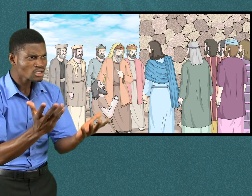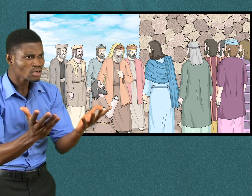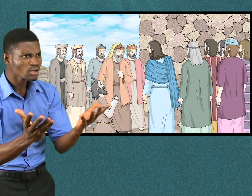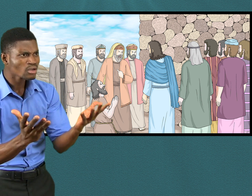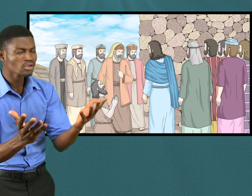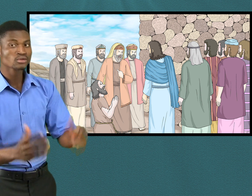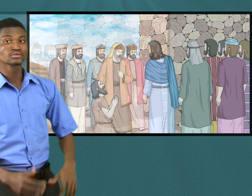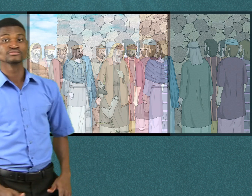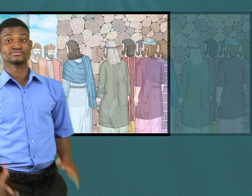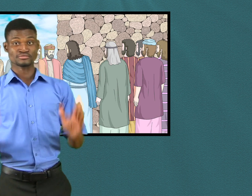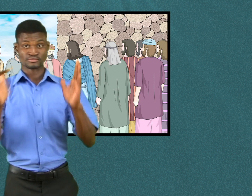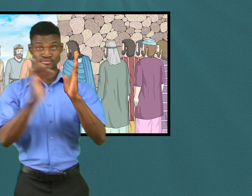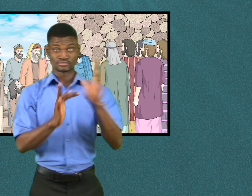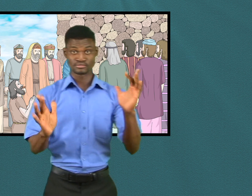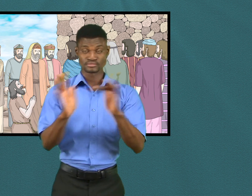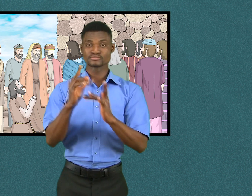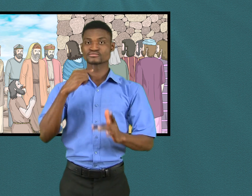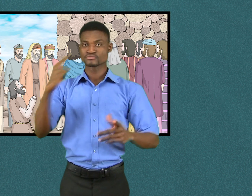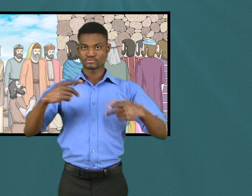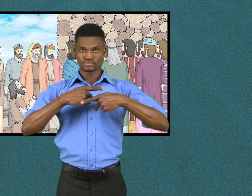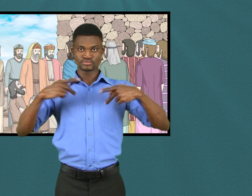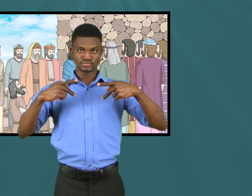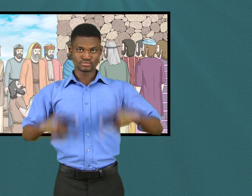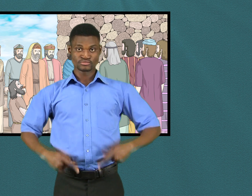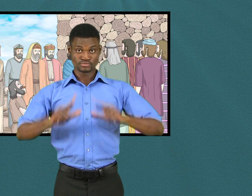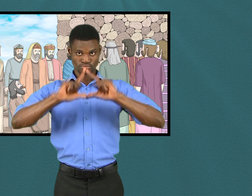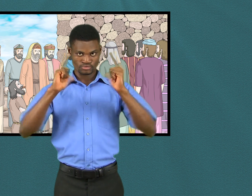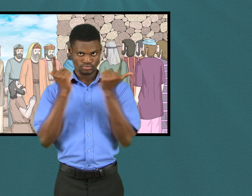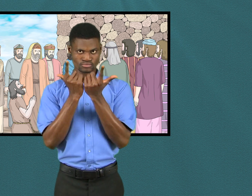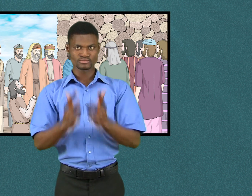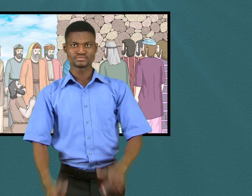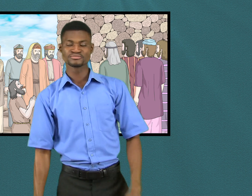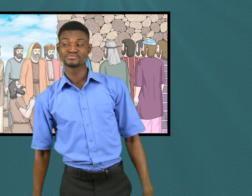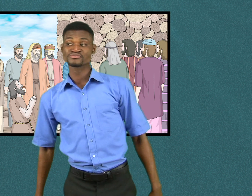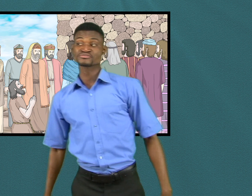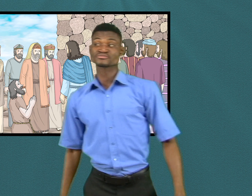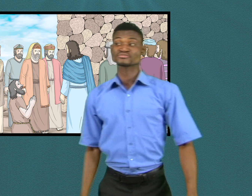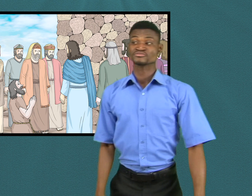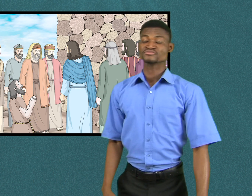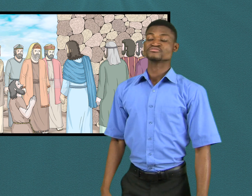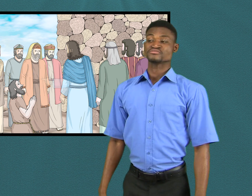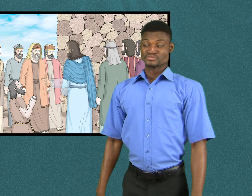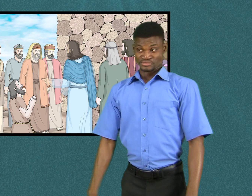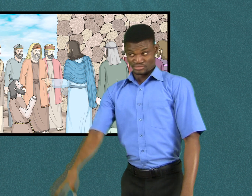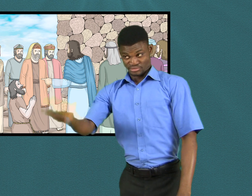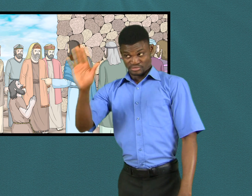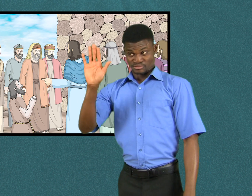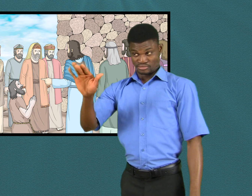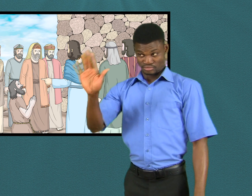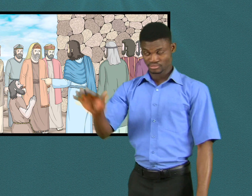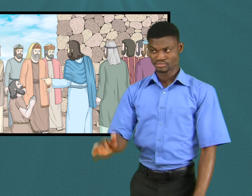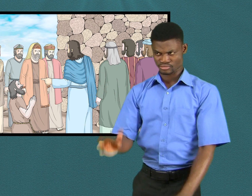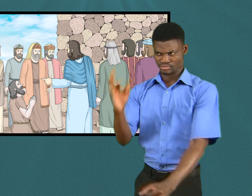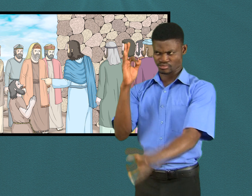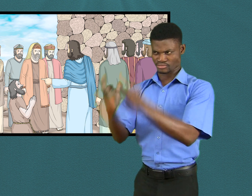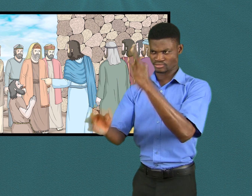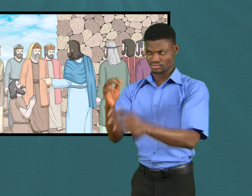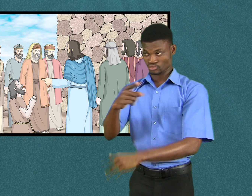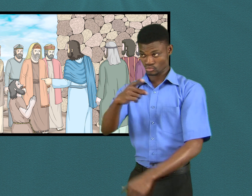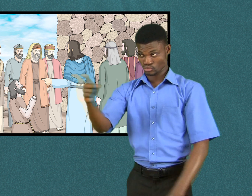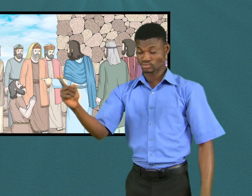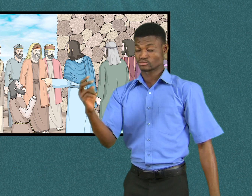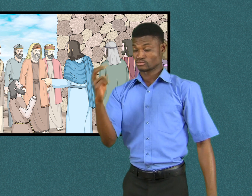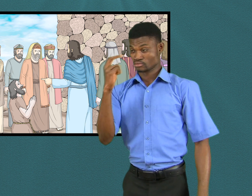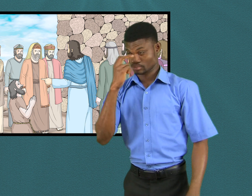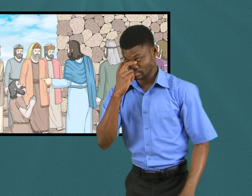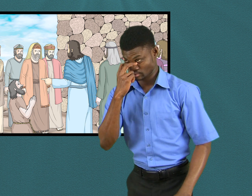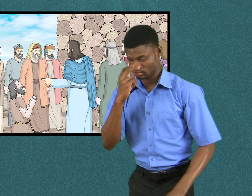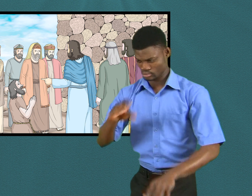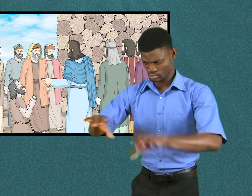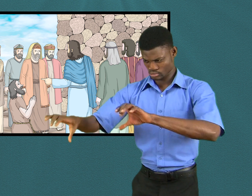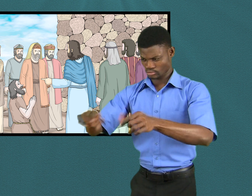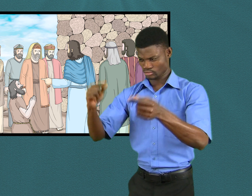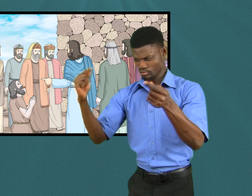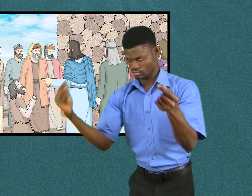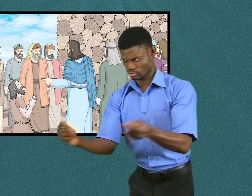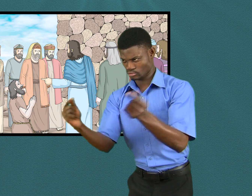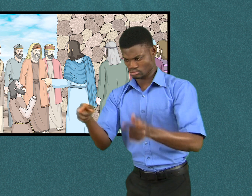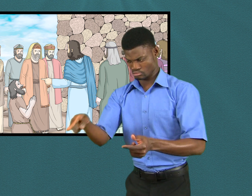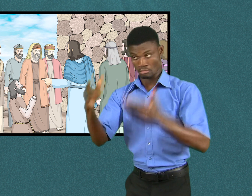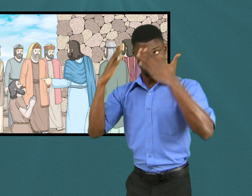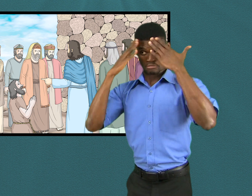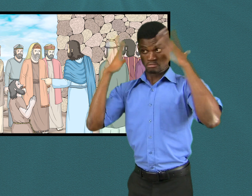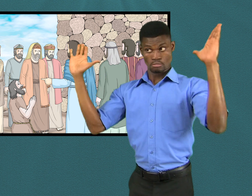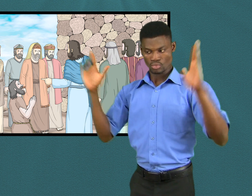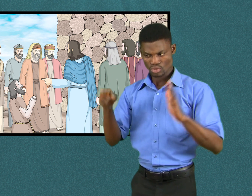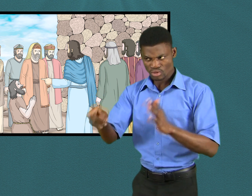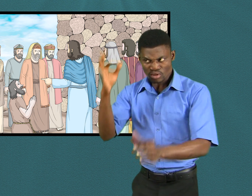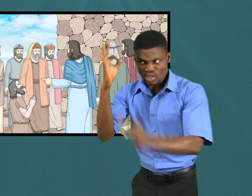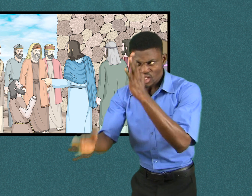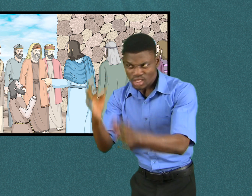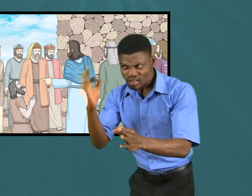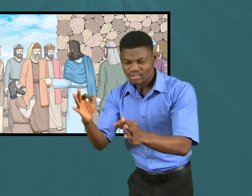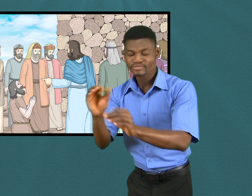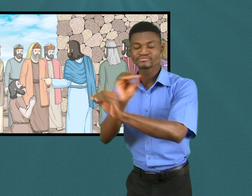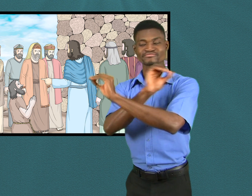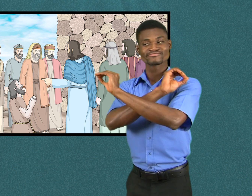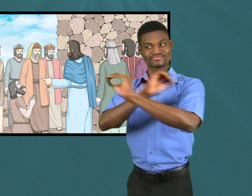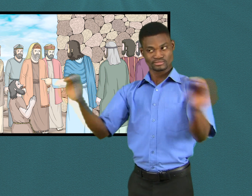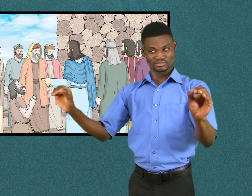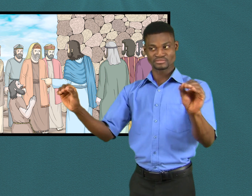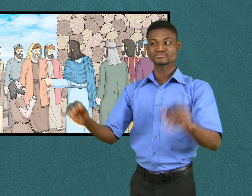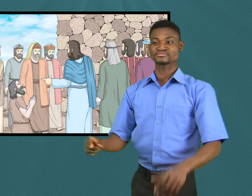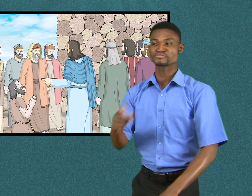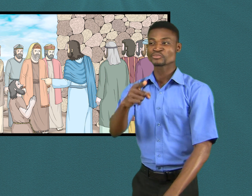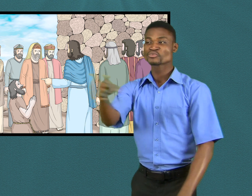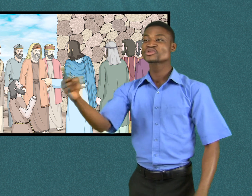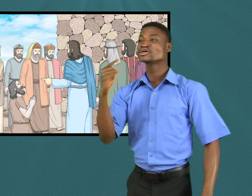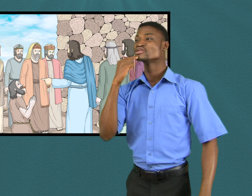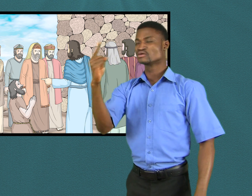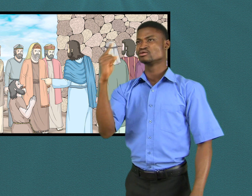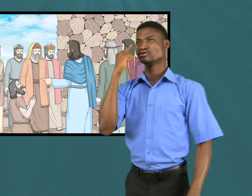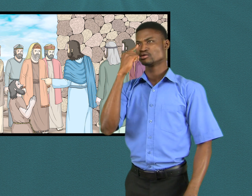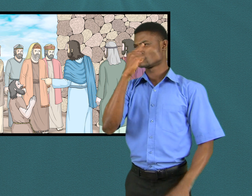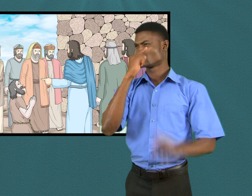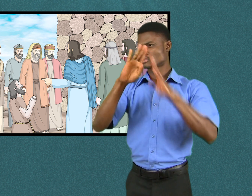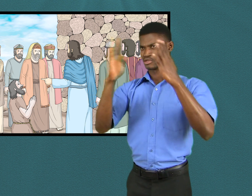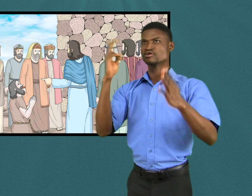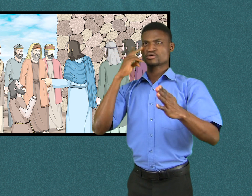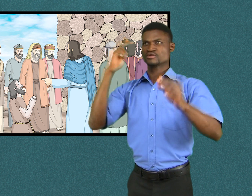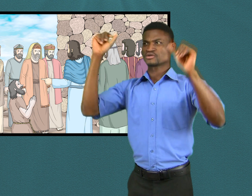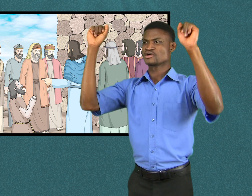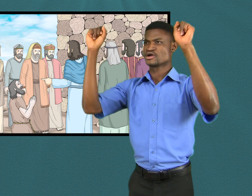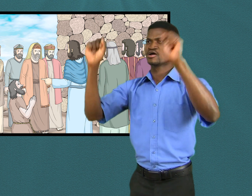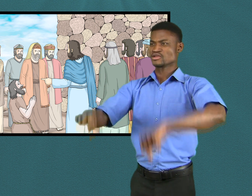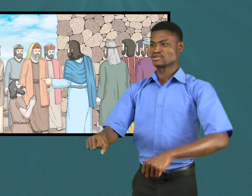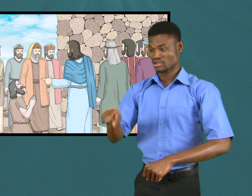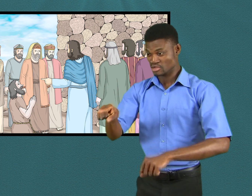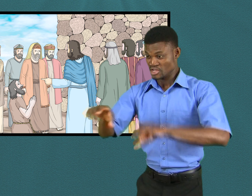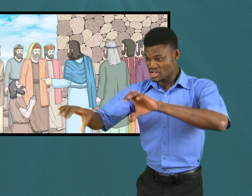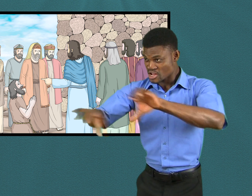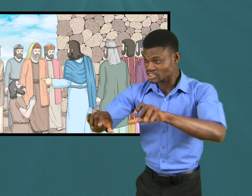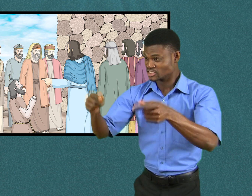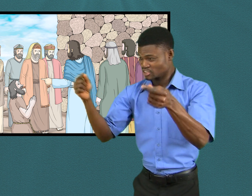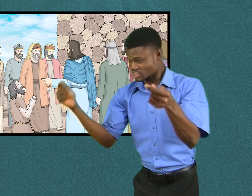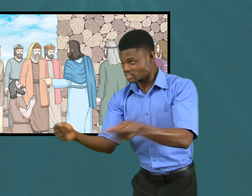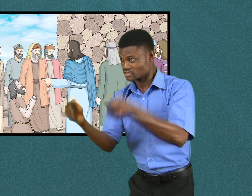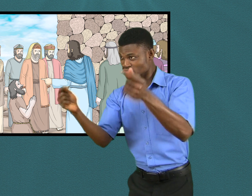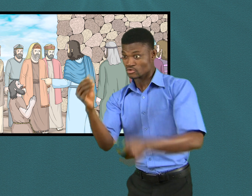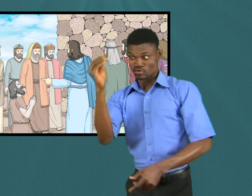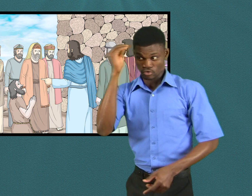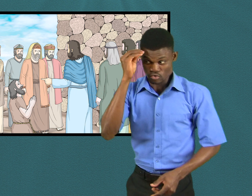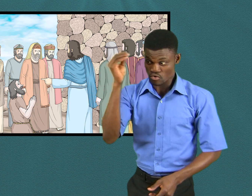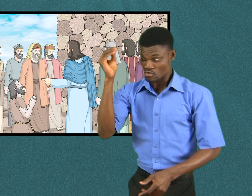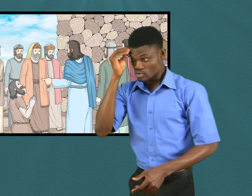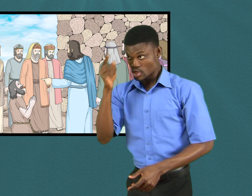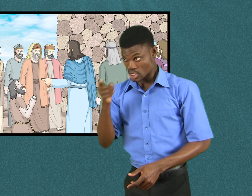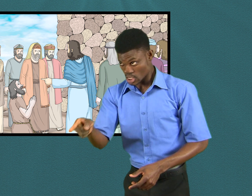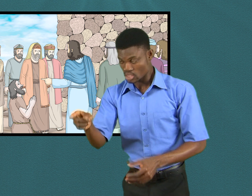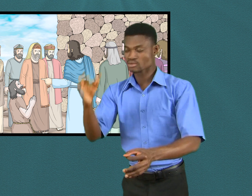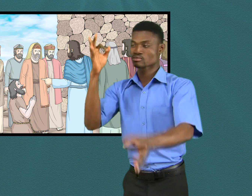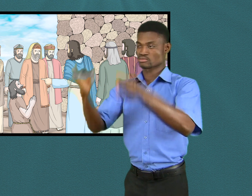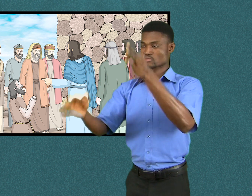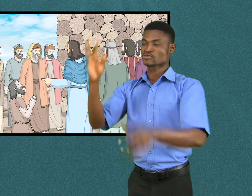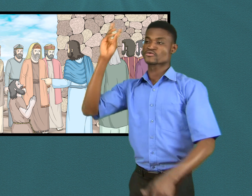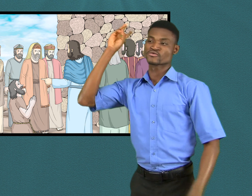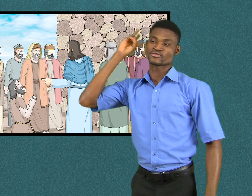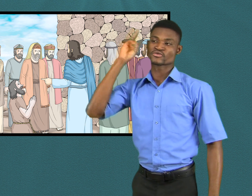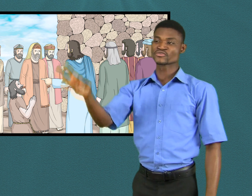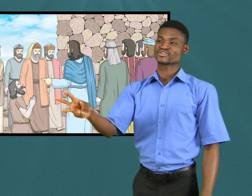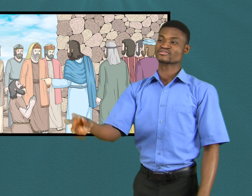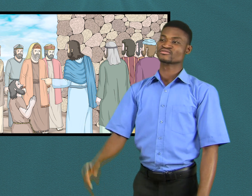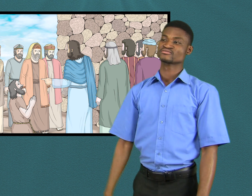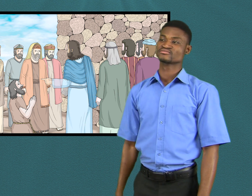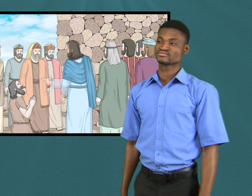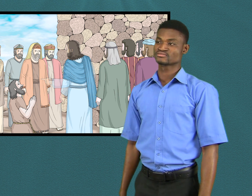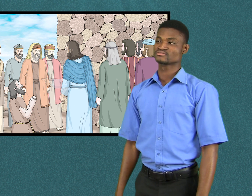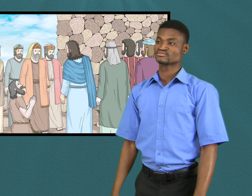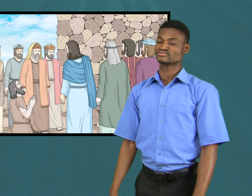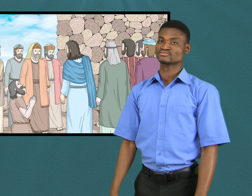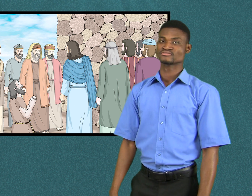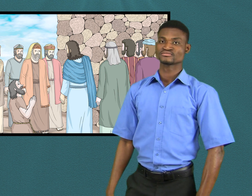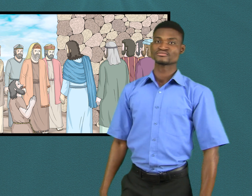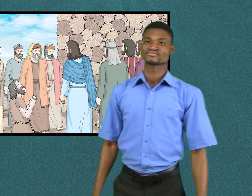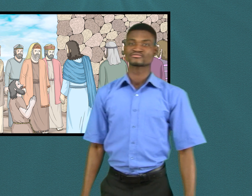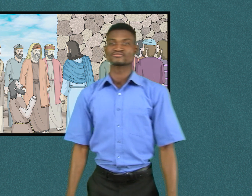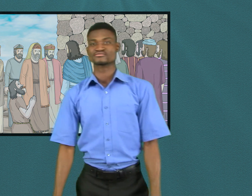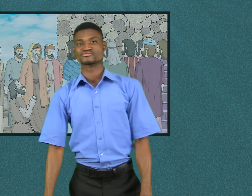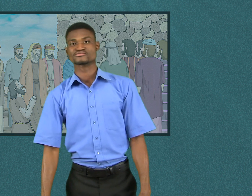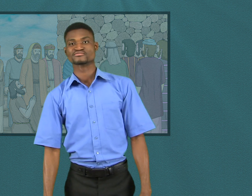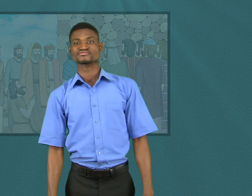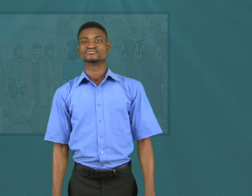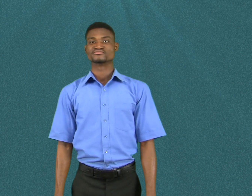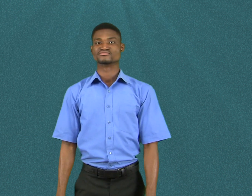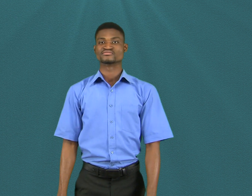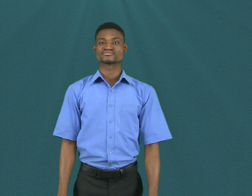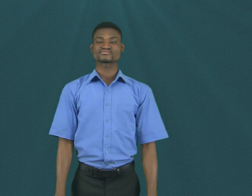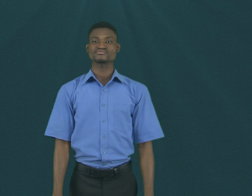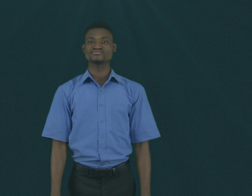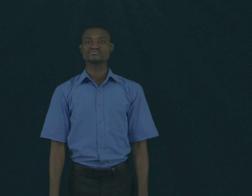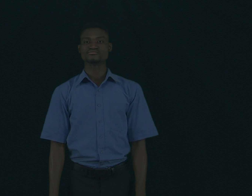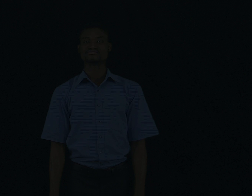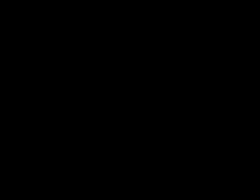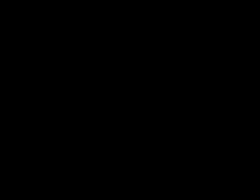“If you were blind,” Jesus replied, “you would not be guilty of sin. But since you claim you can see, your guilt remains.”